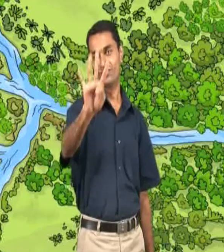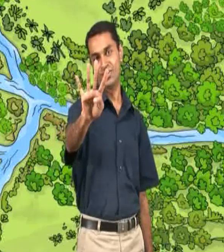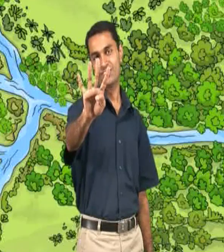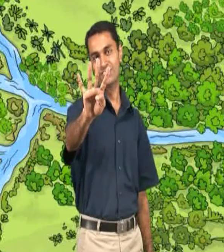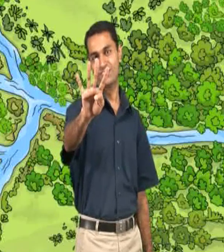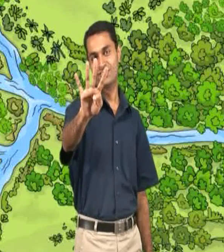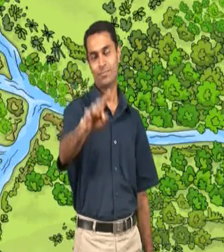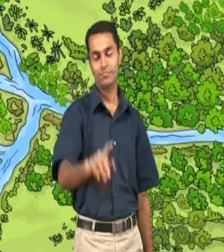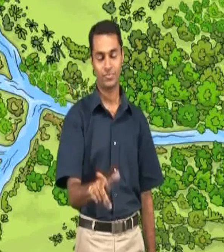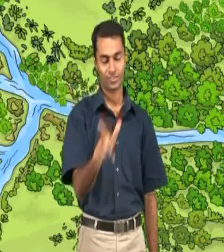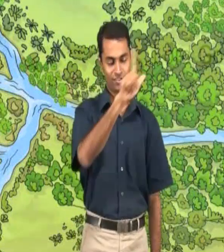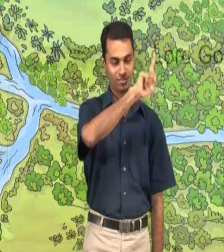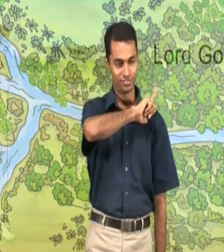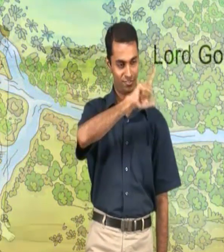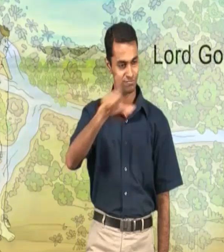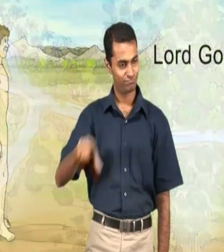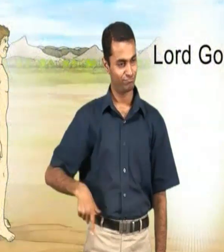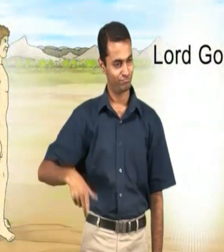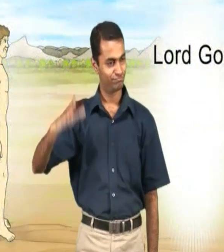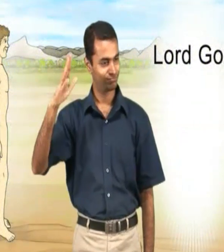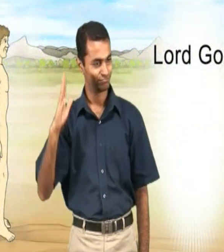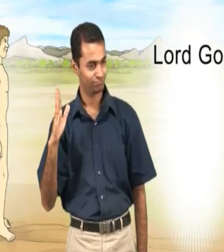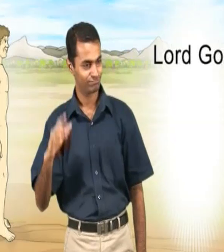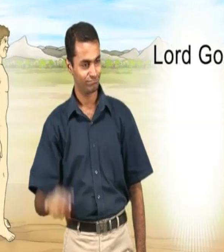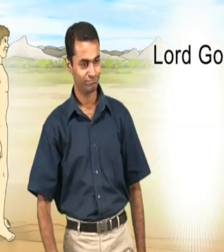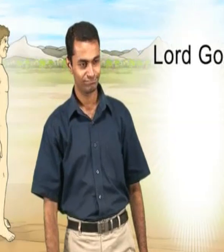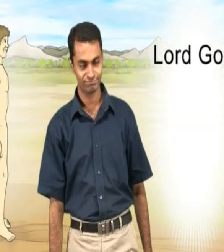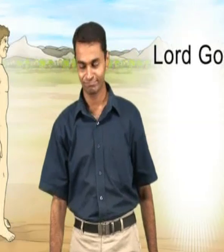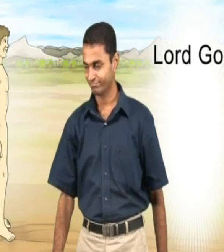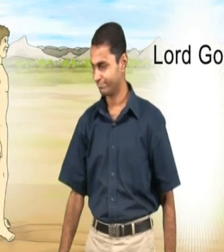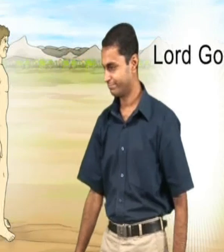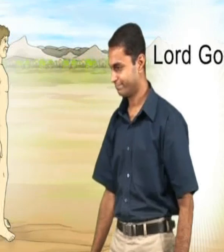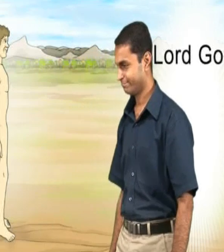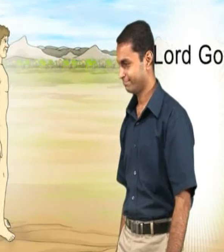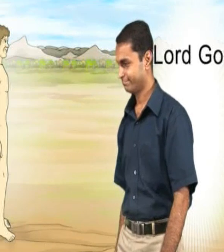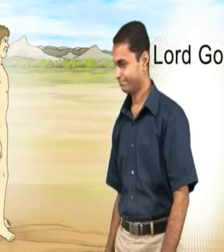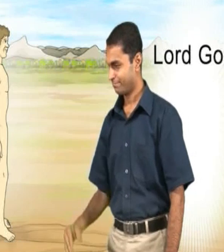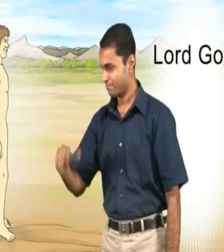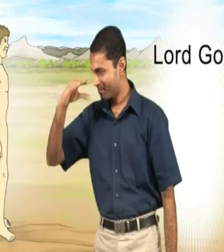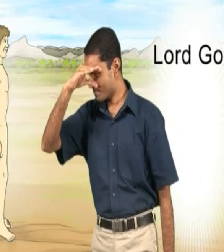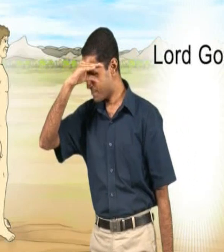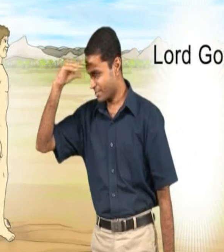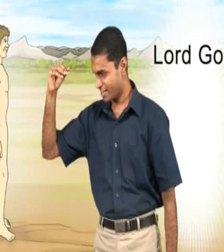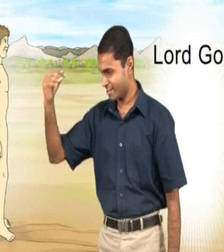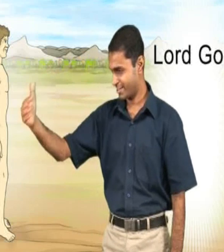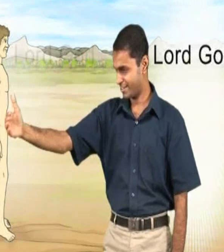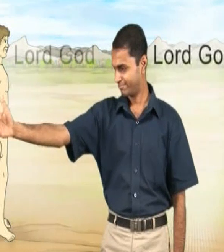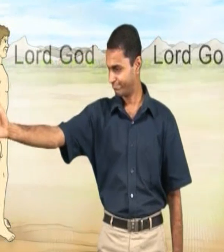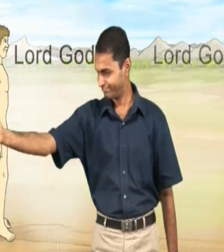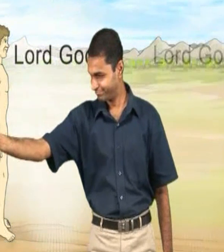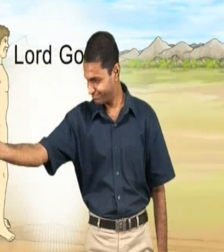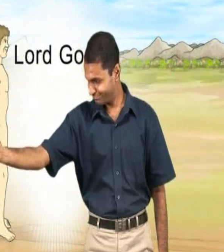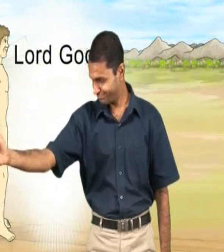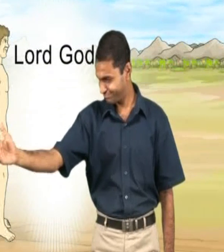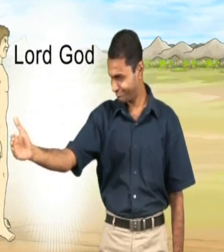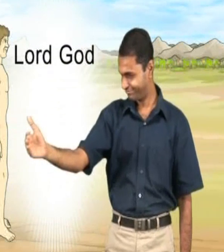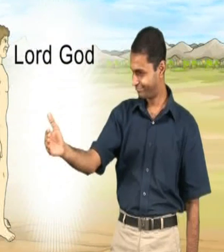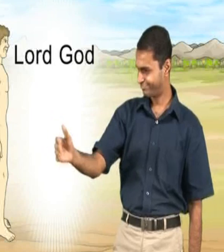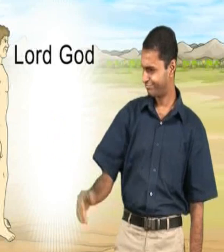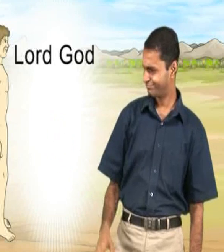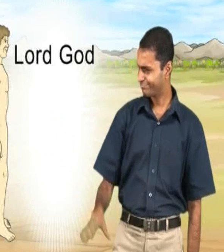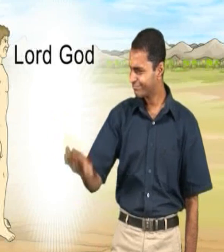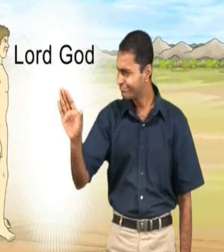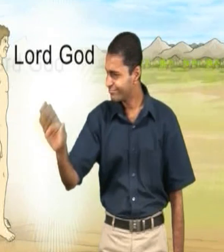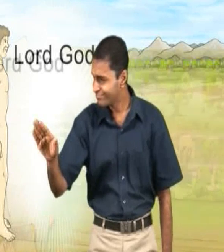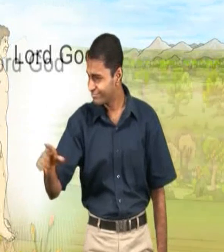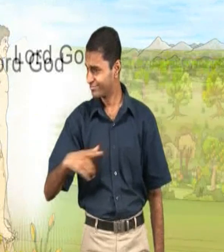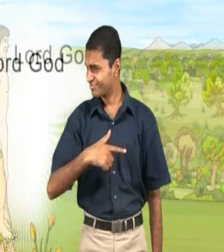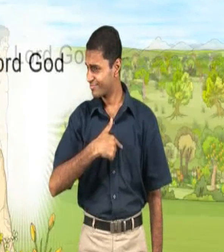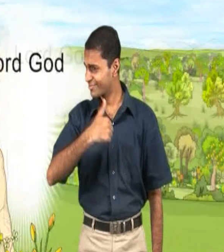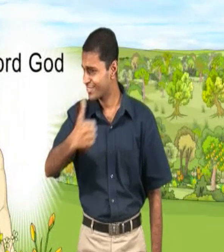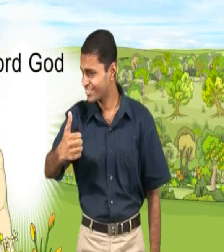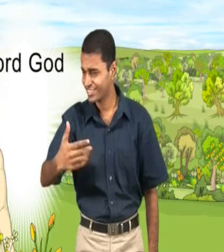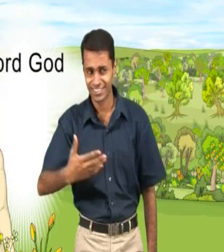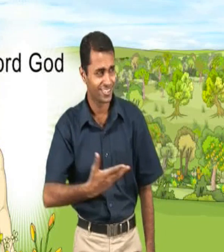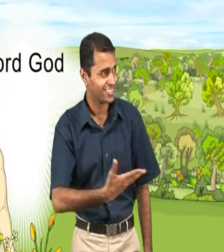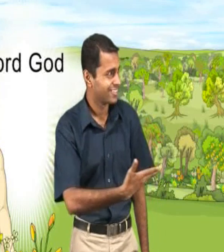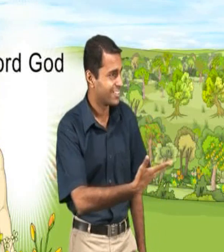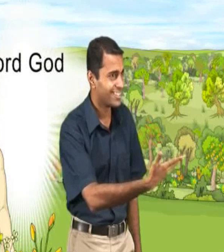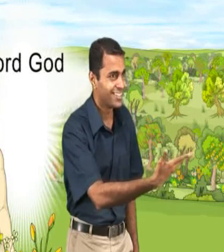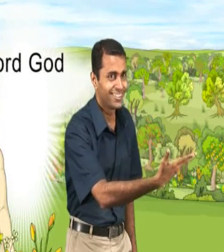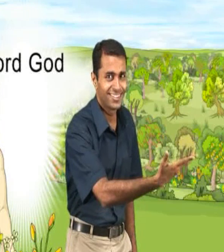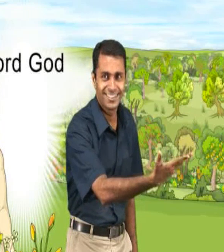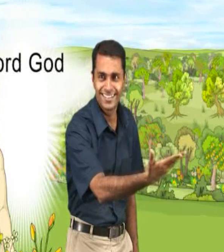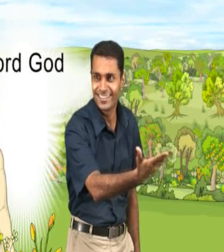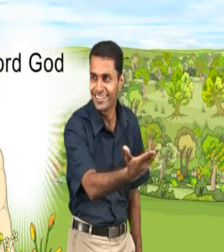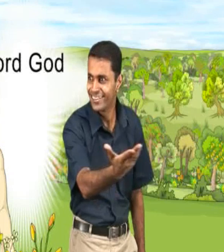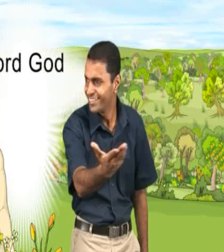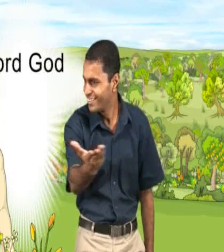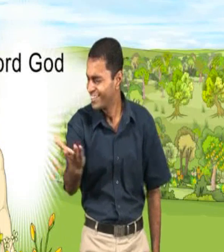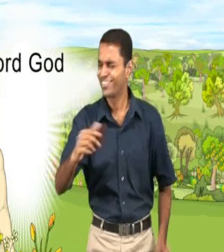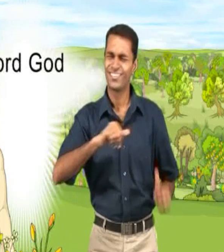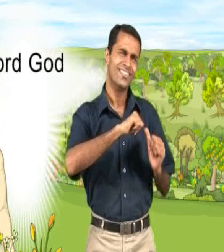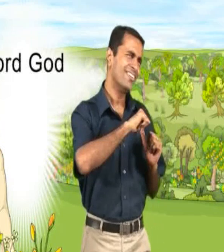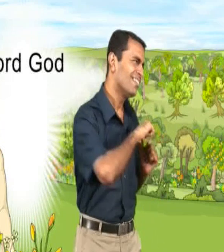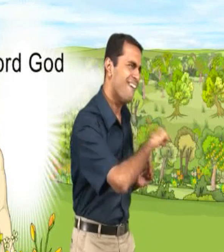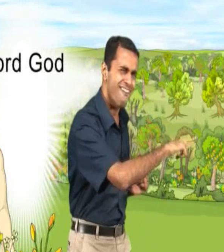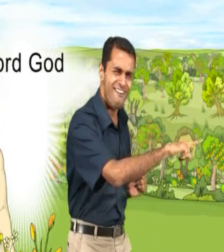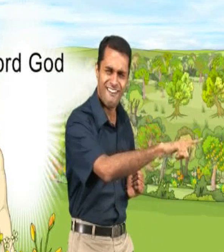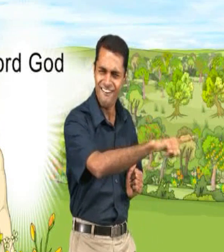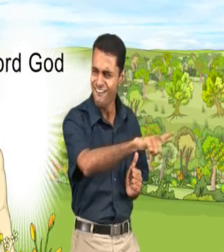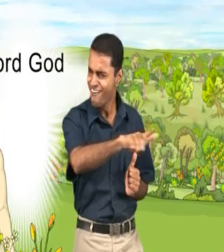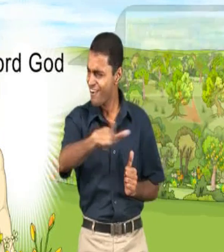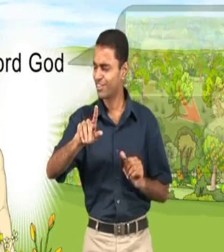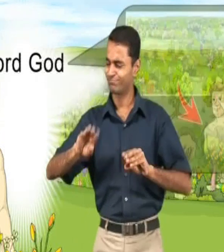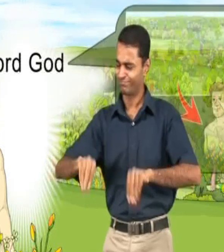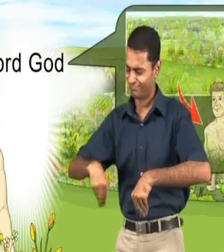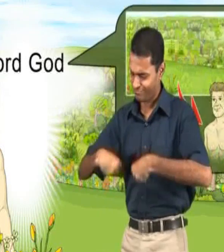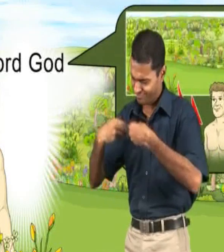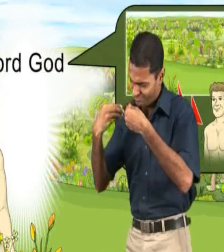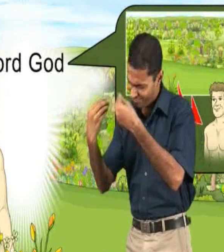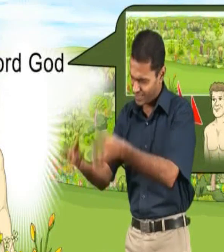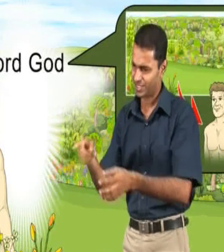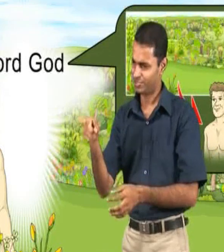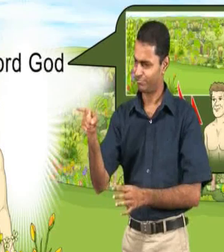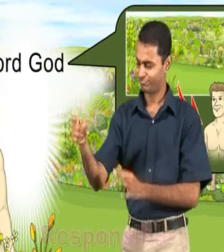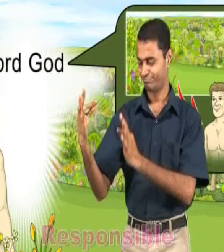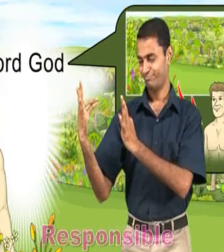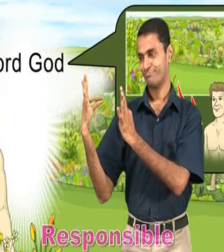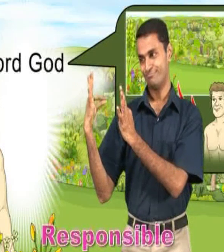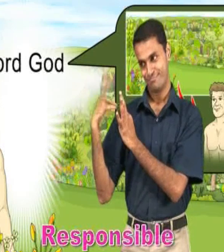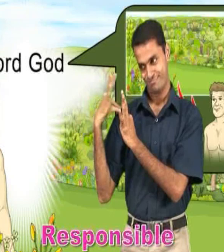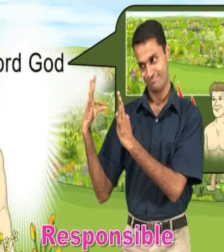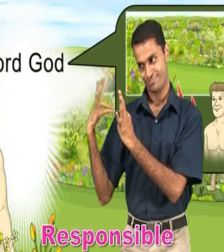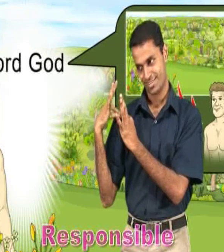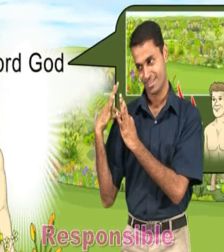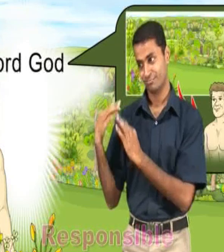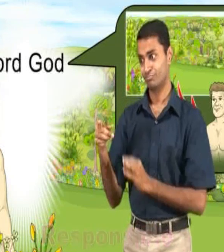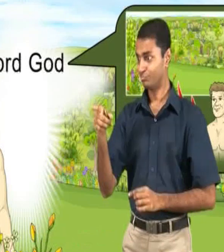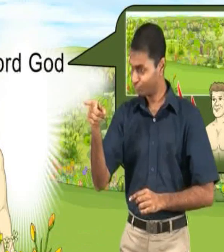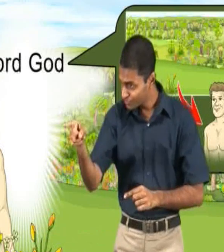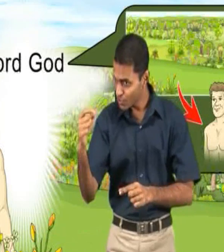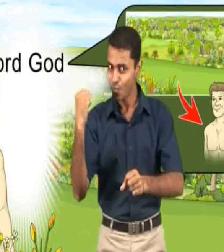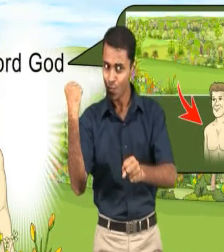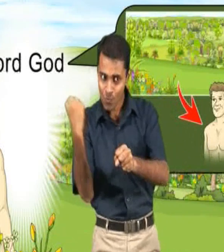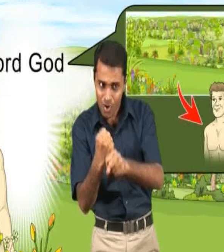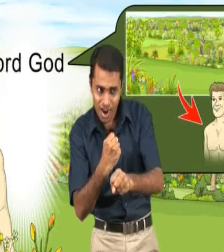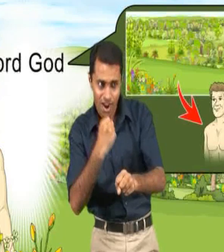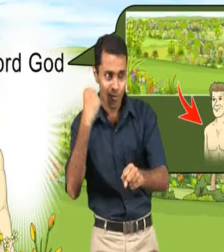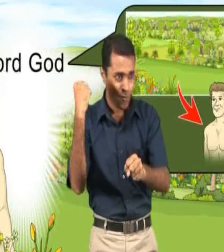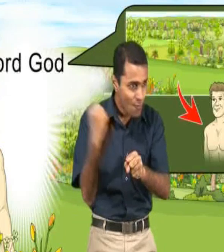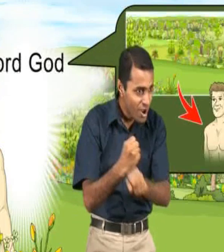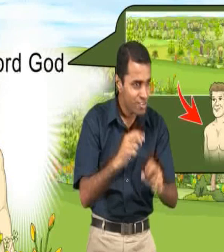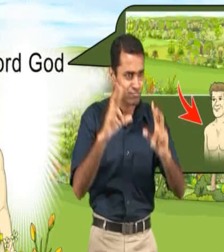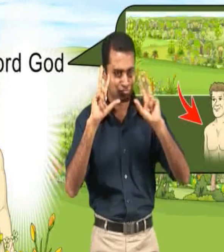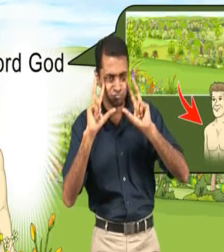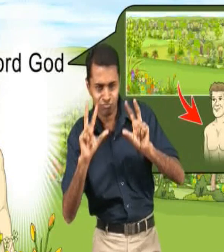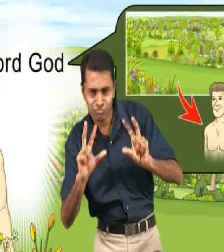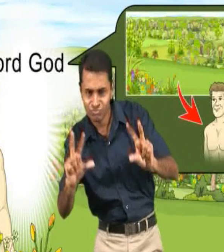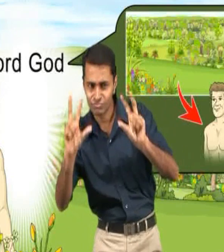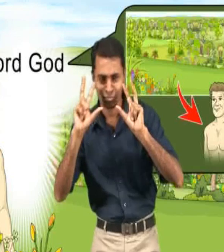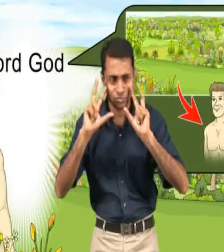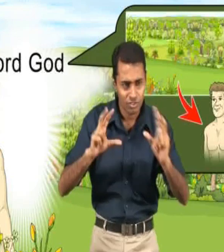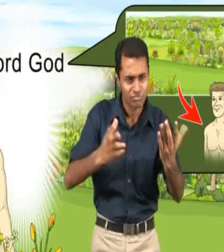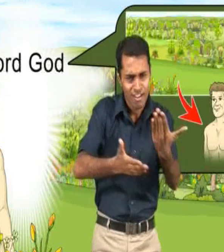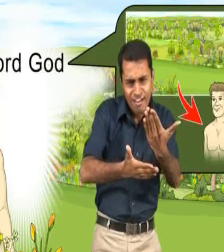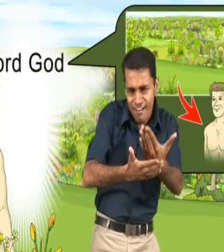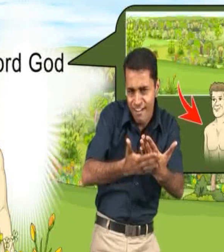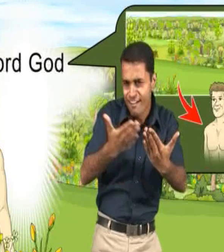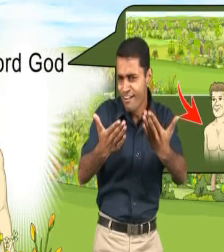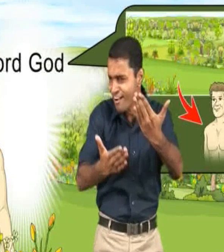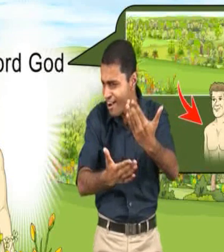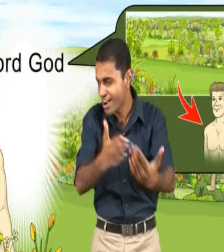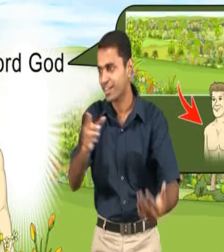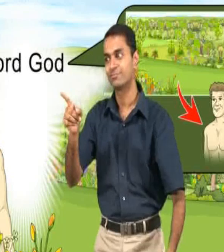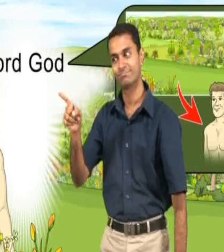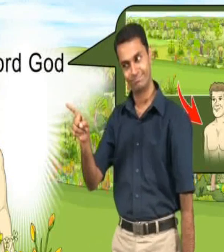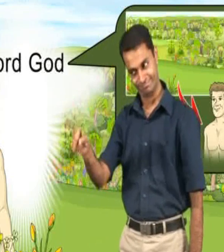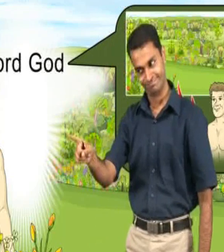Then the LORD God took the man and placed him in the Garden of Eden to cultivate and keep it.